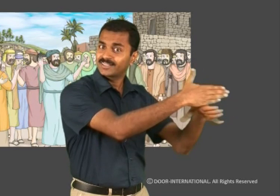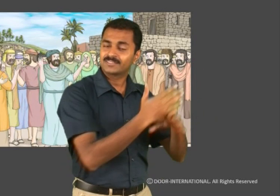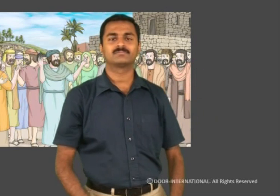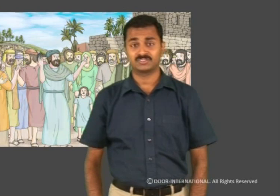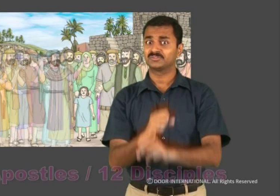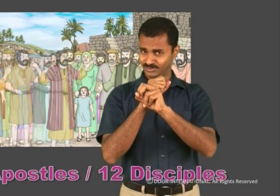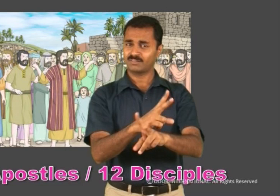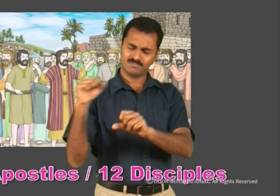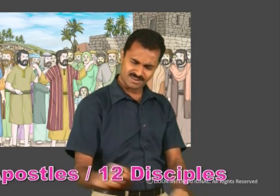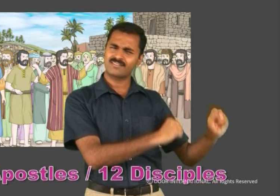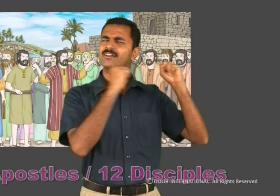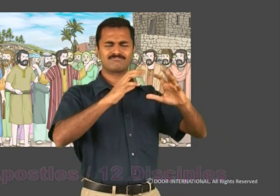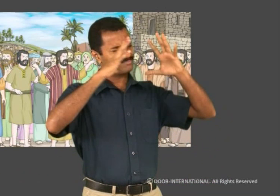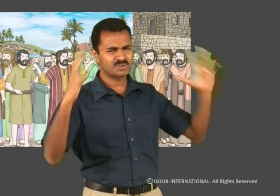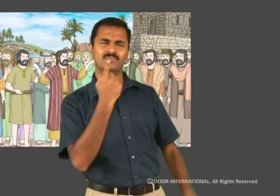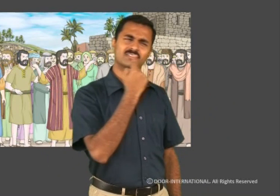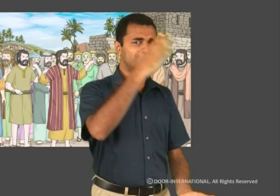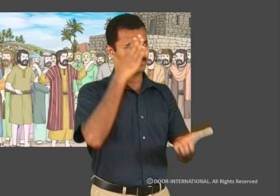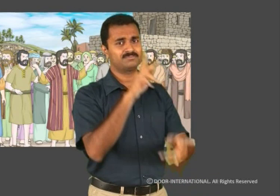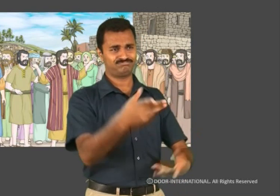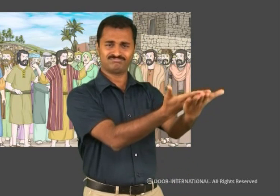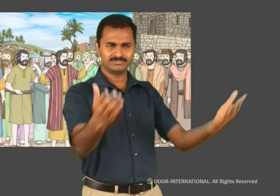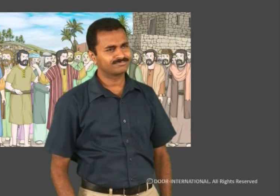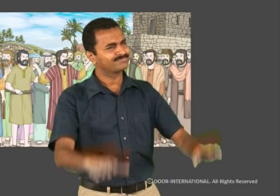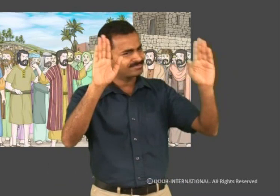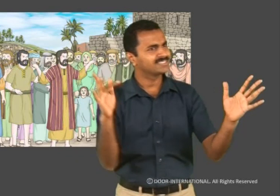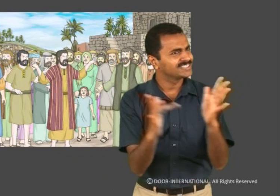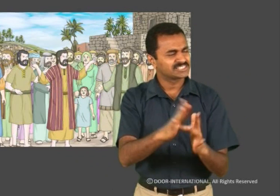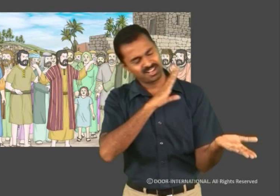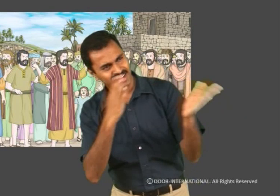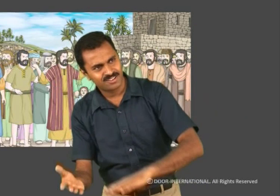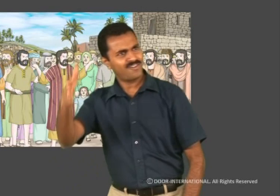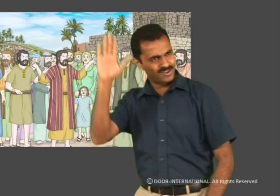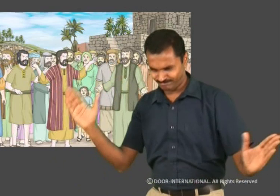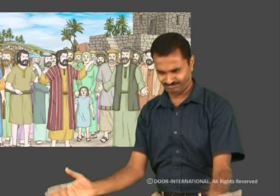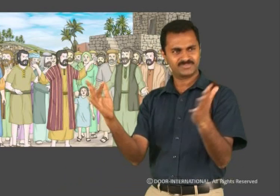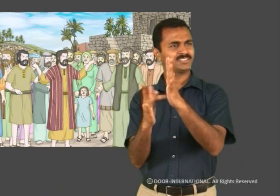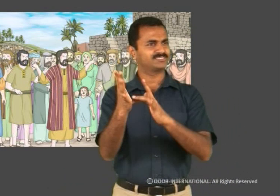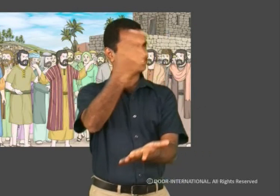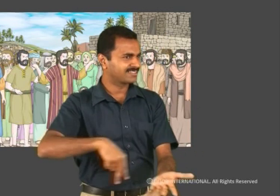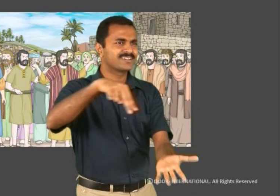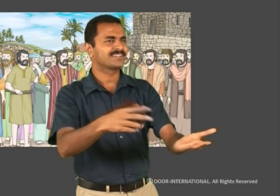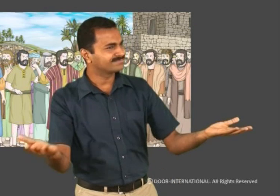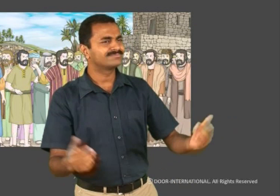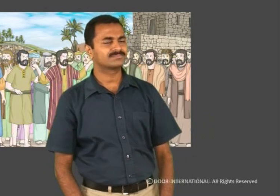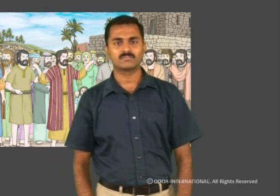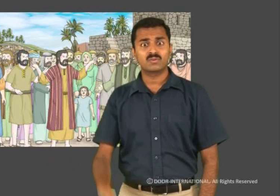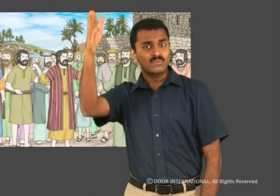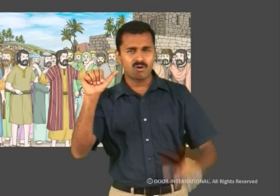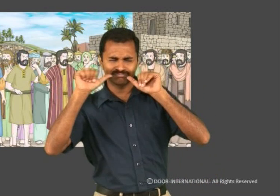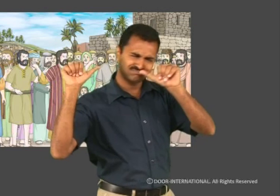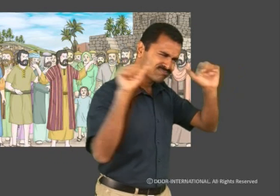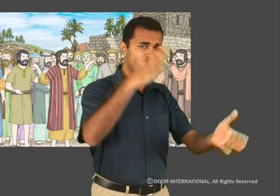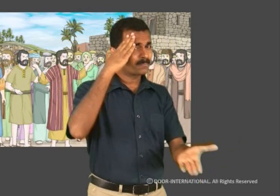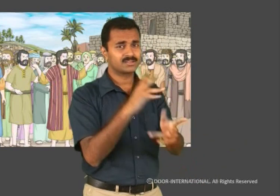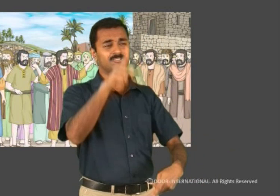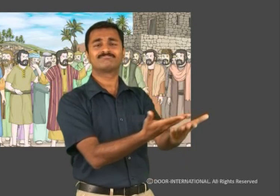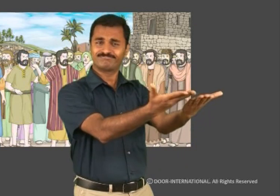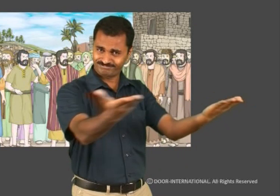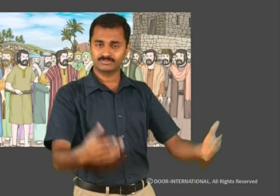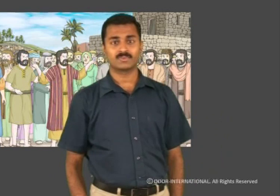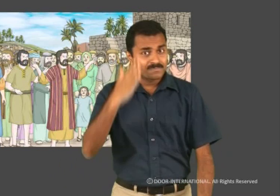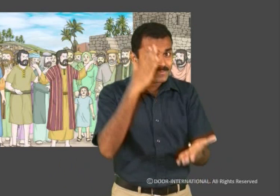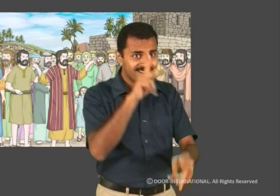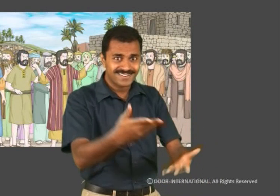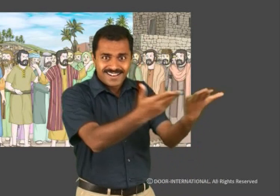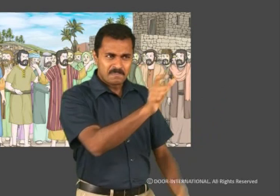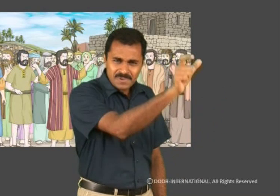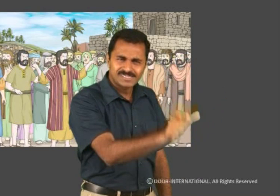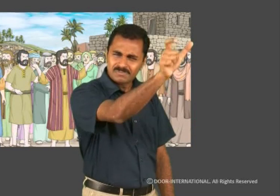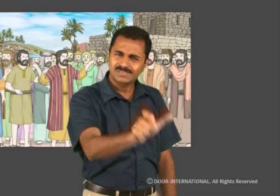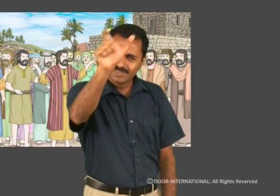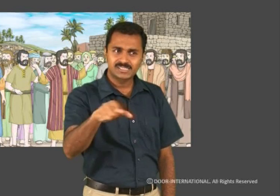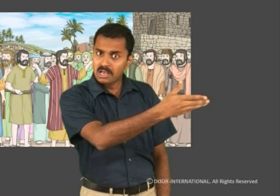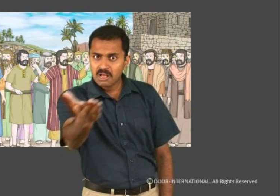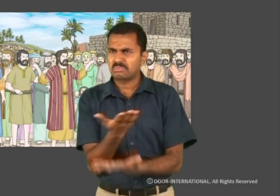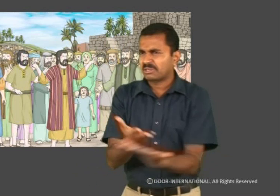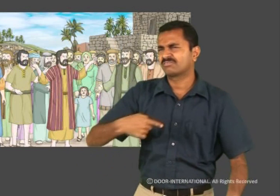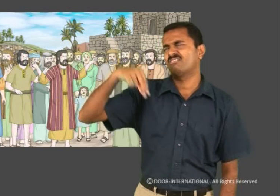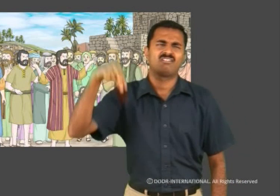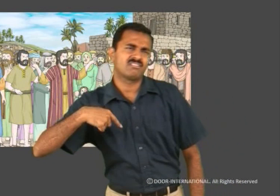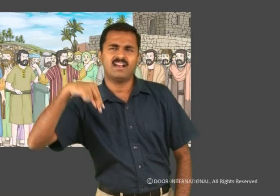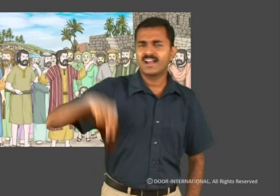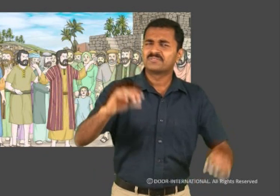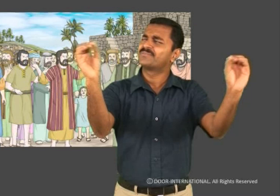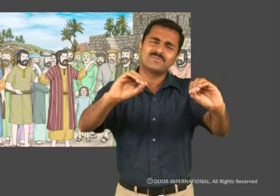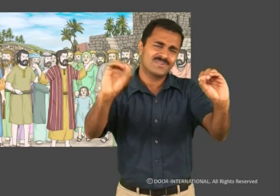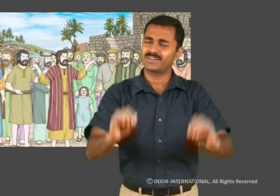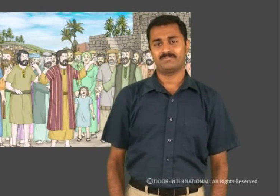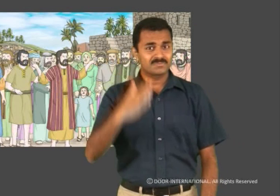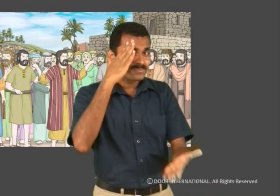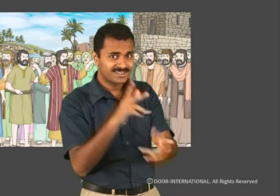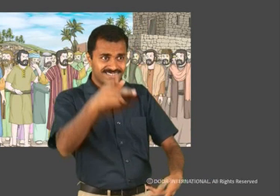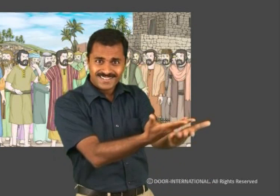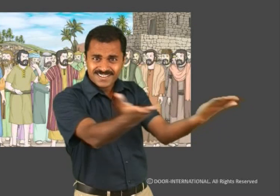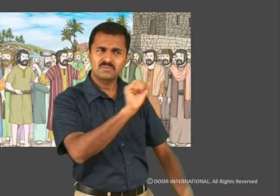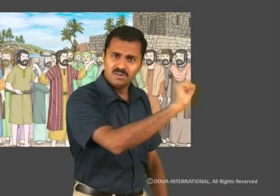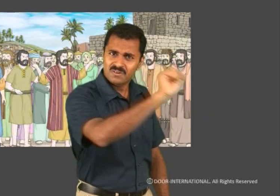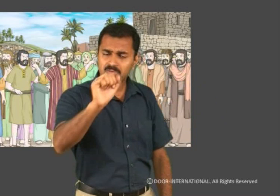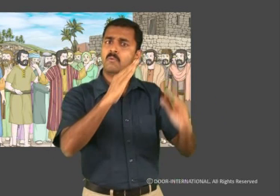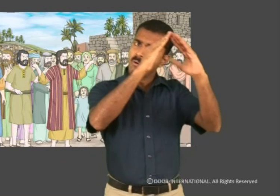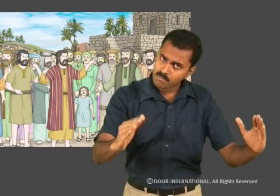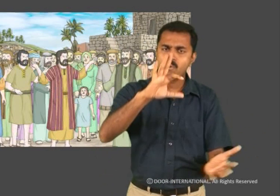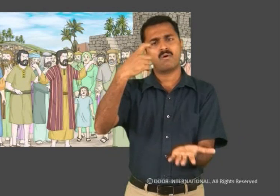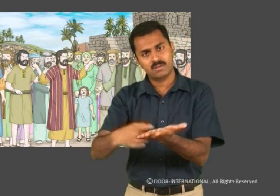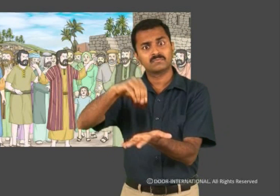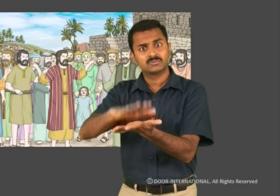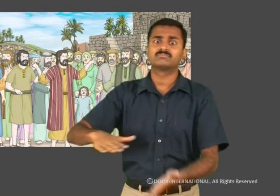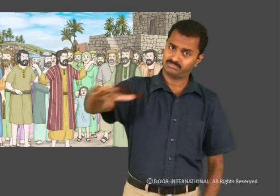With great power the apostles continued to give their testimony about the resurrection of the Lord Jesus.